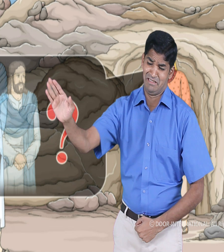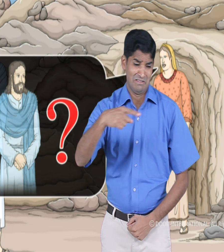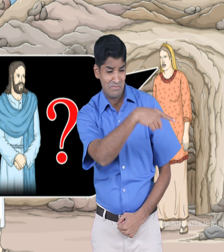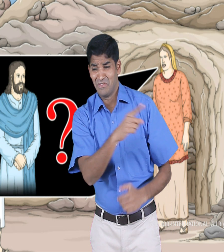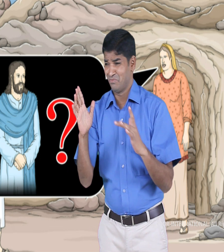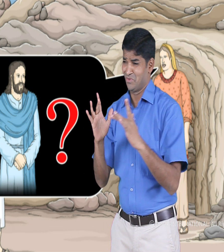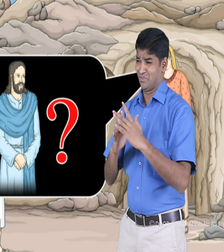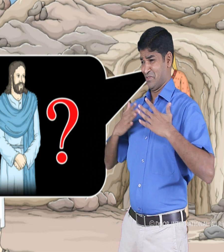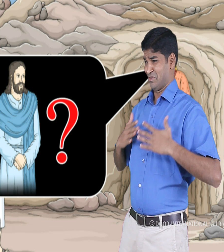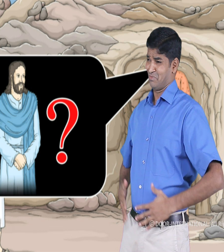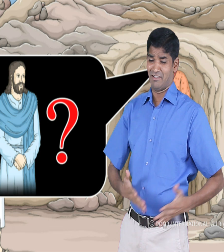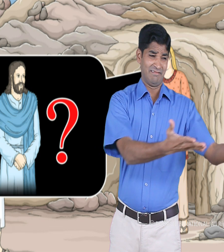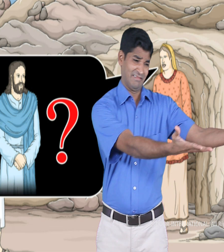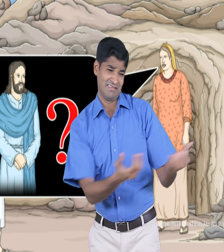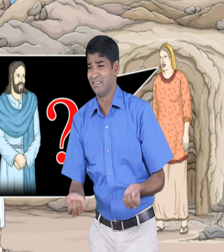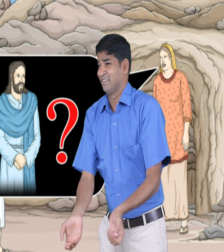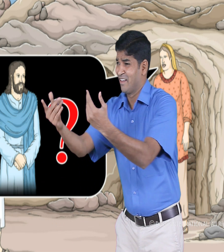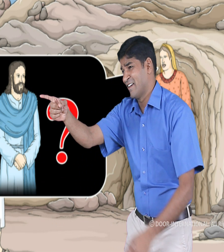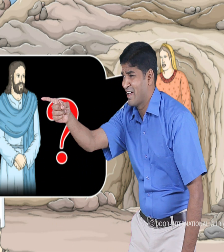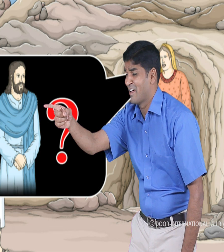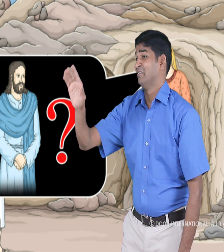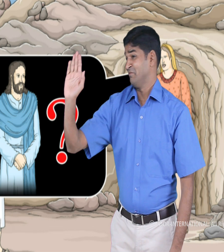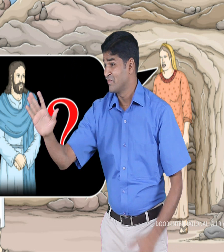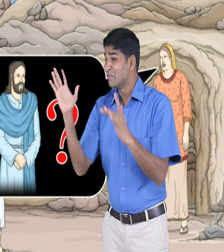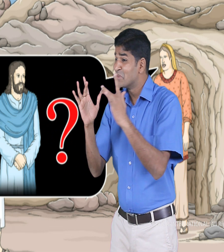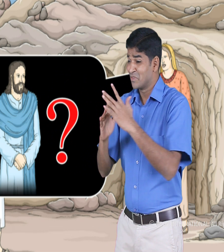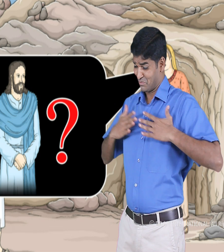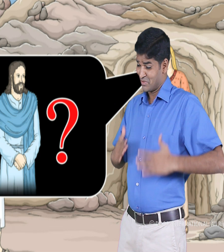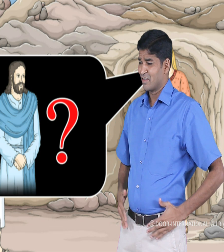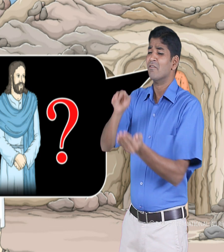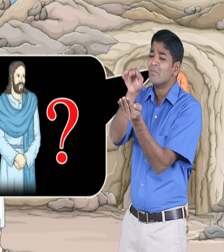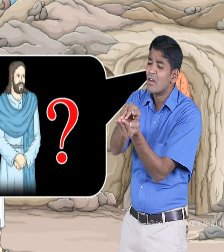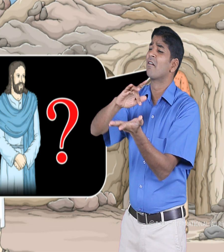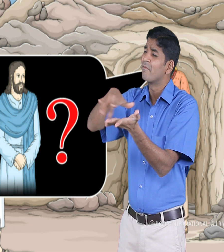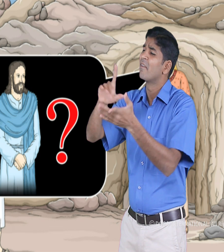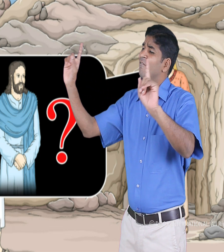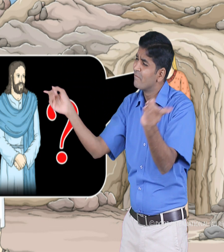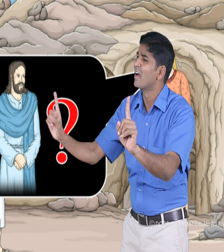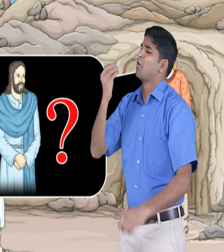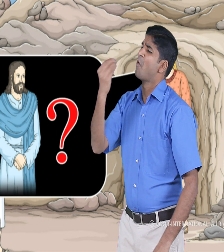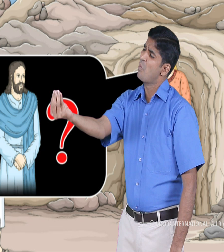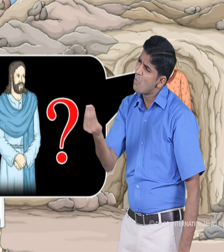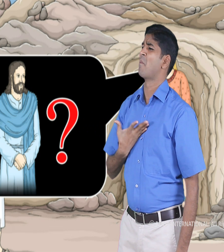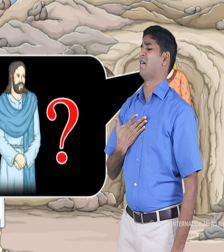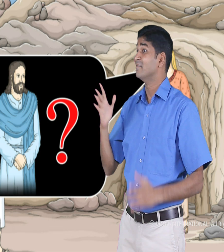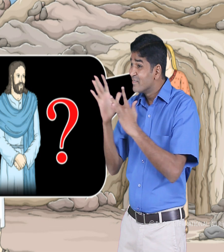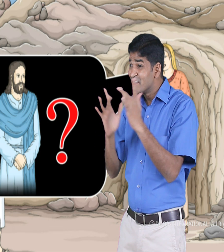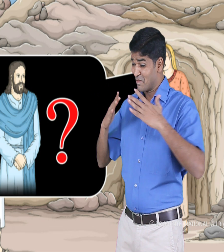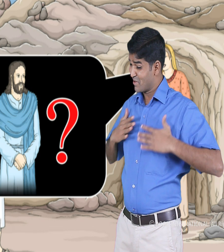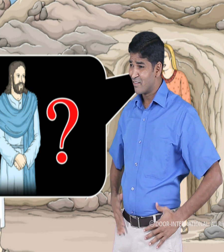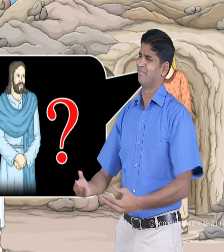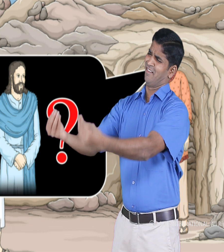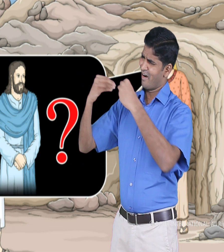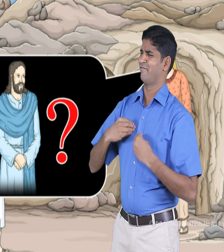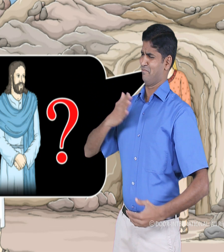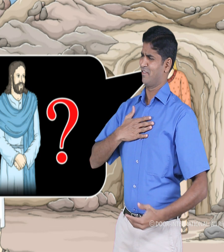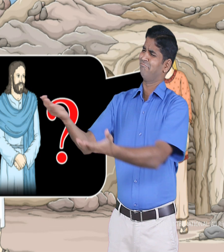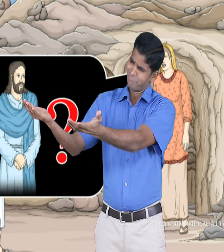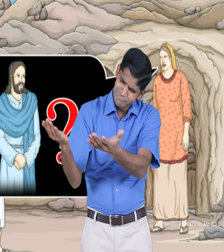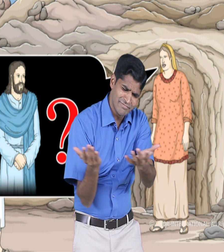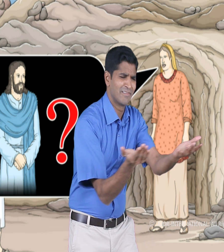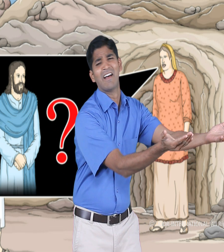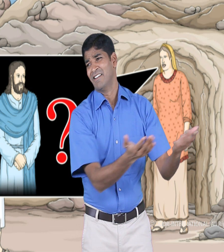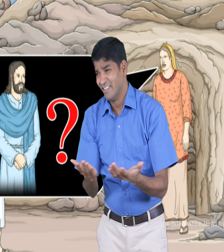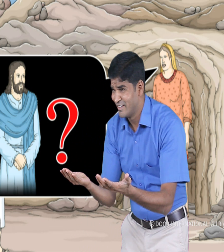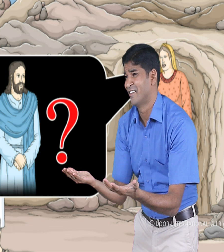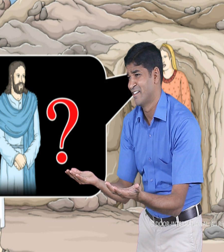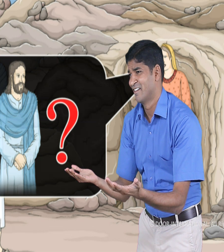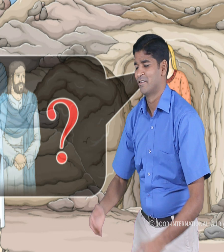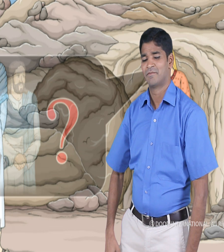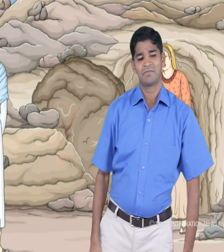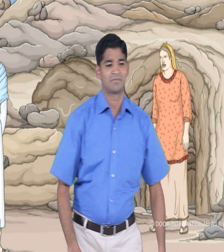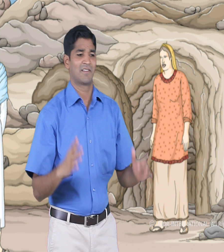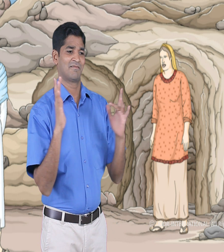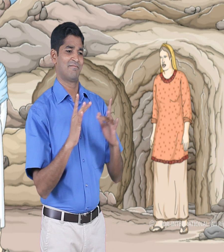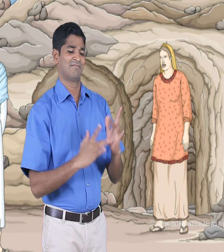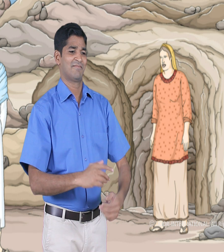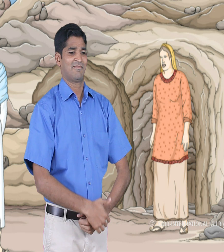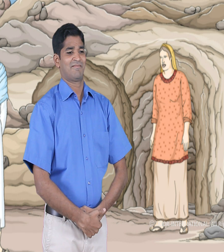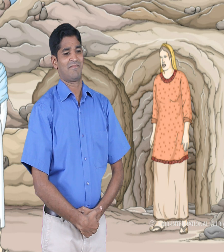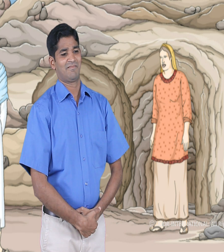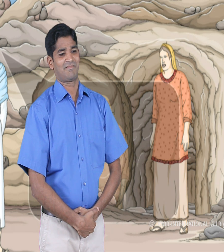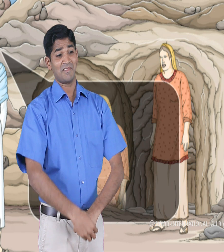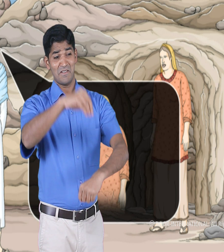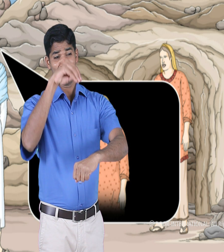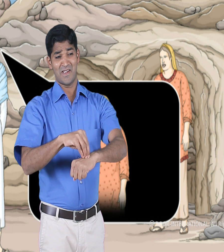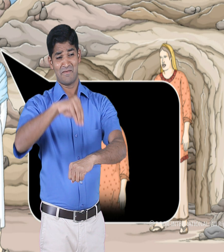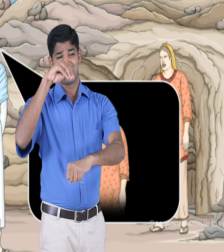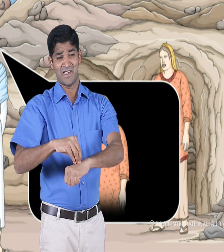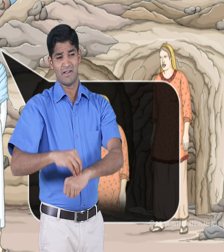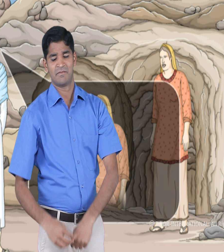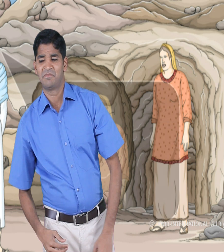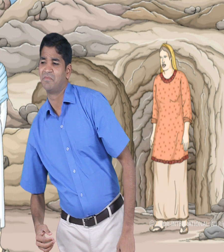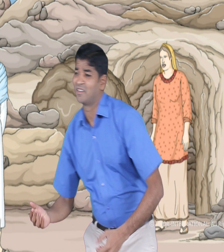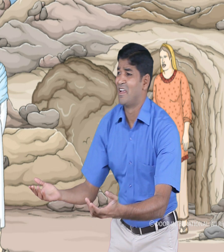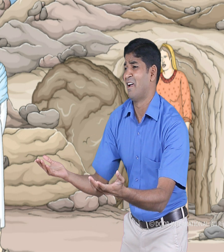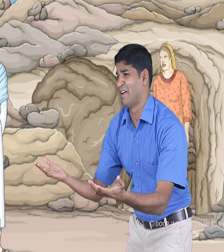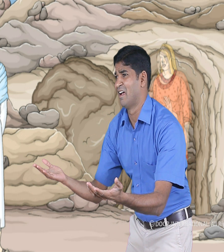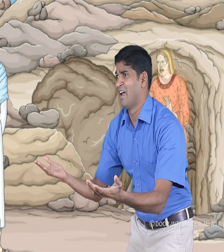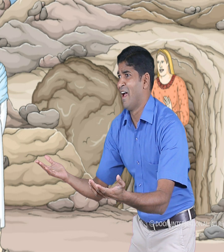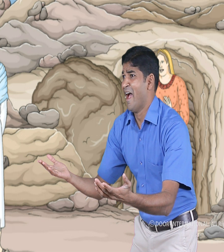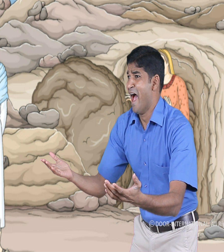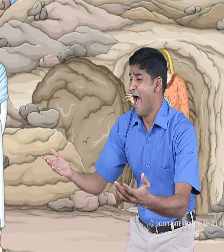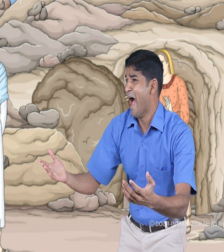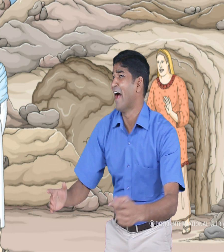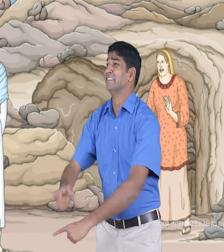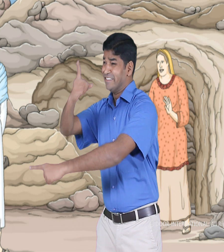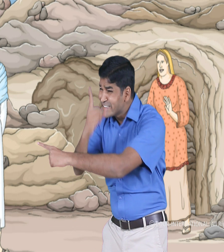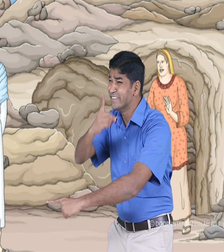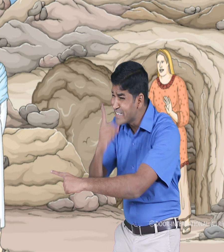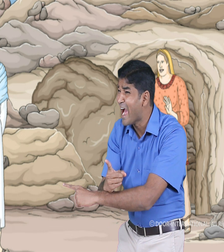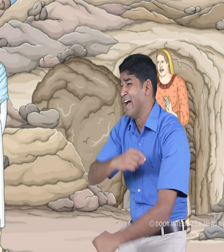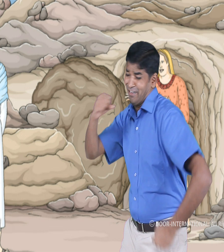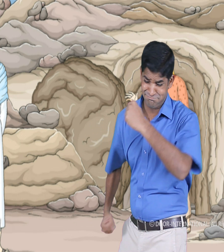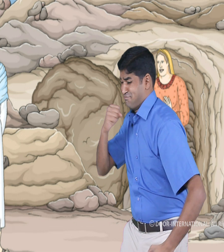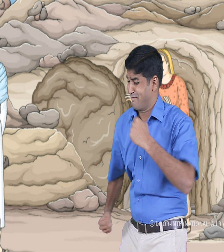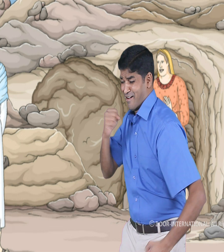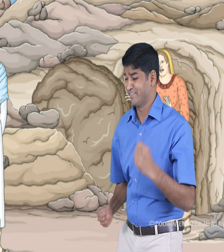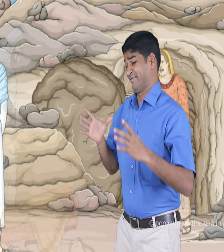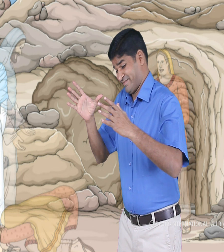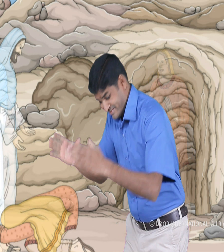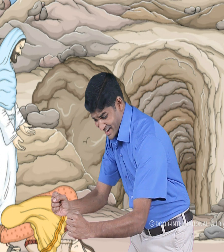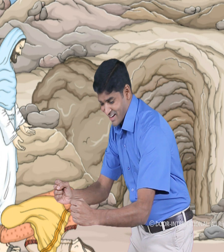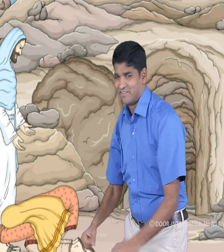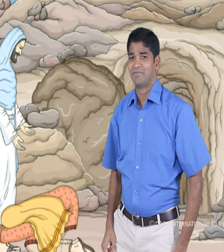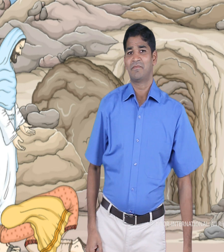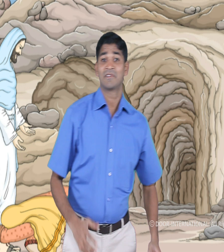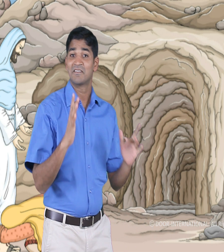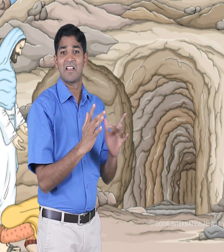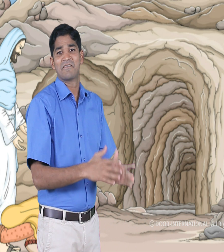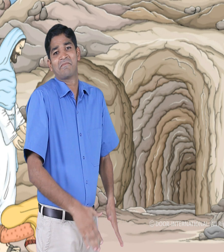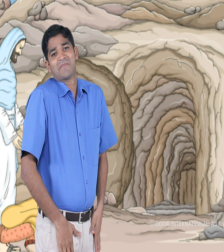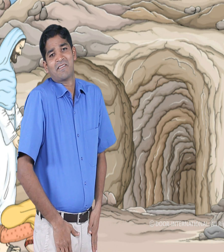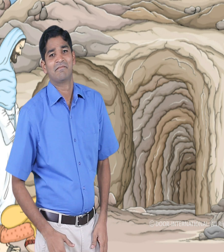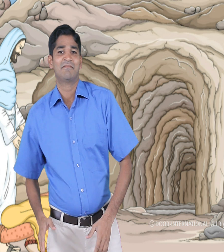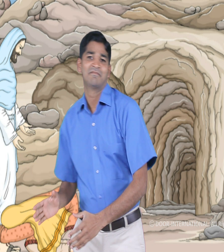Thinking He was the gardener, she said, “Sir, if you have carried Him off, tell me where you have put Him, and I will get Him.”